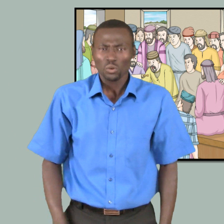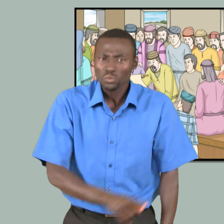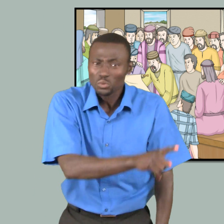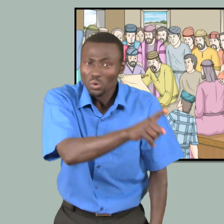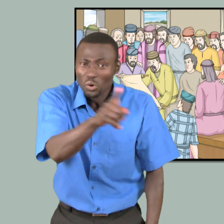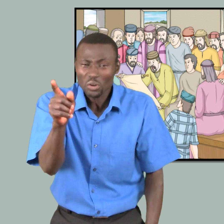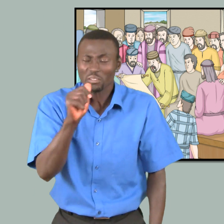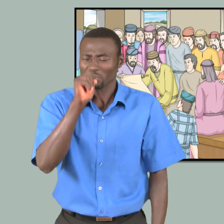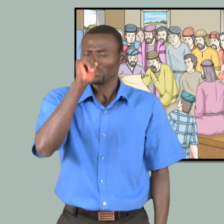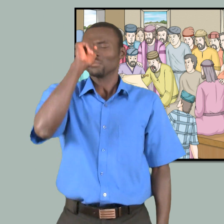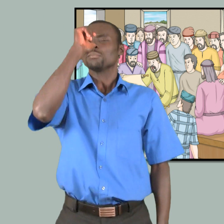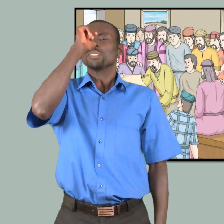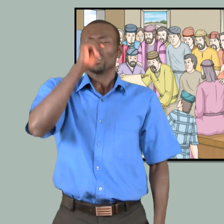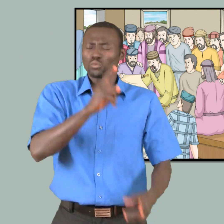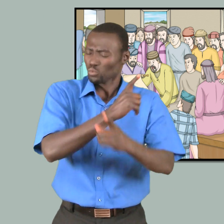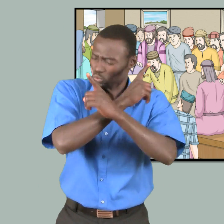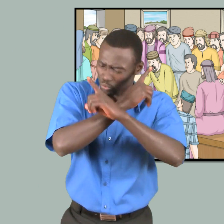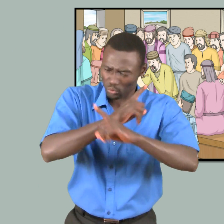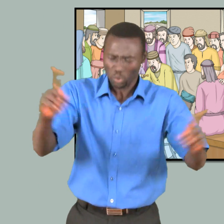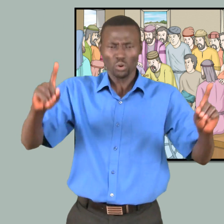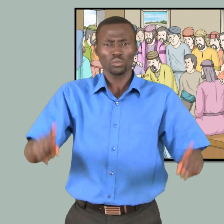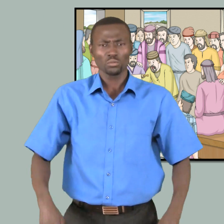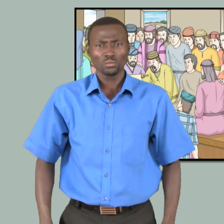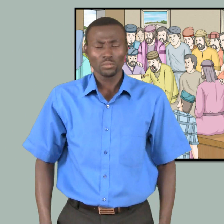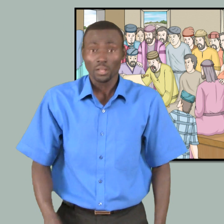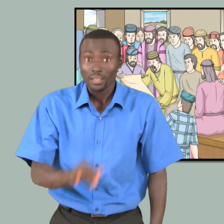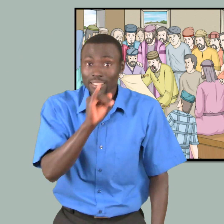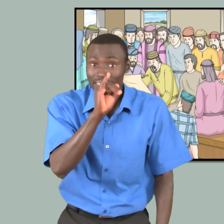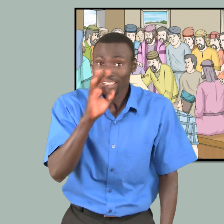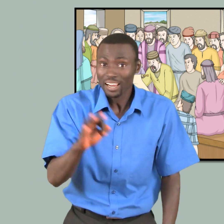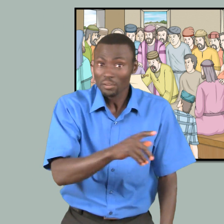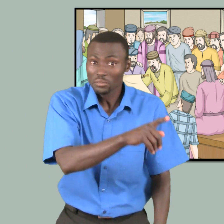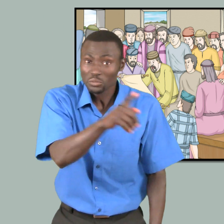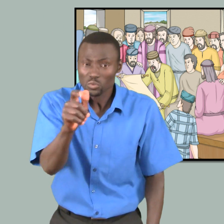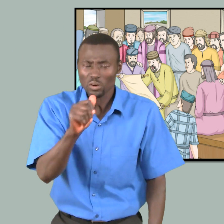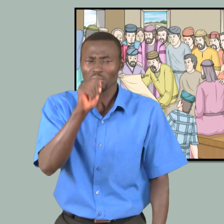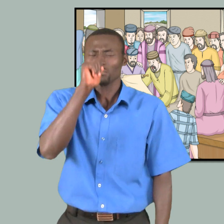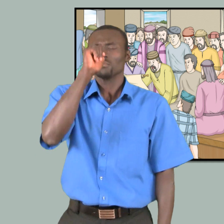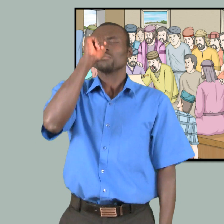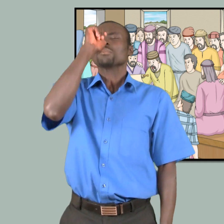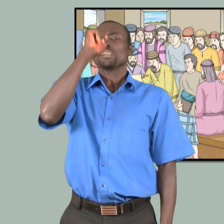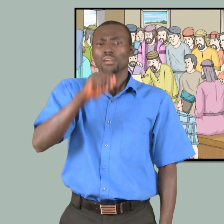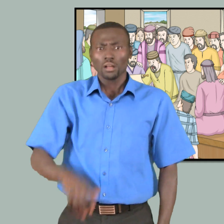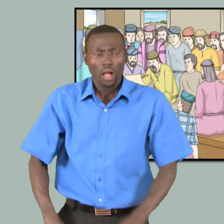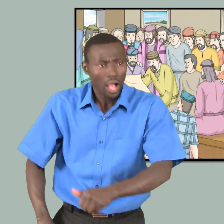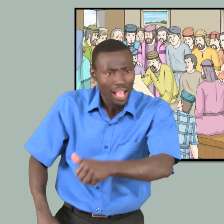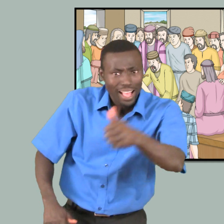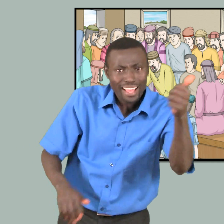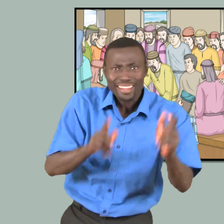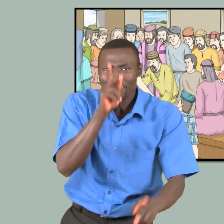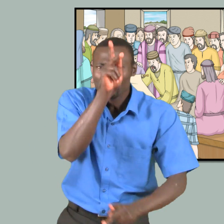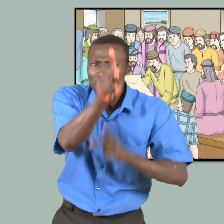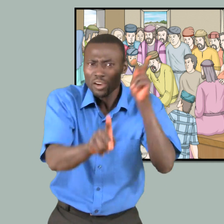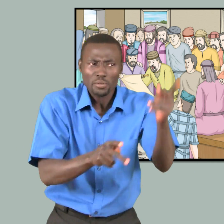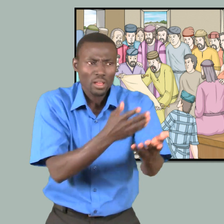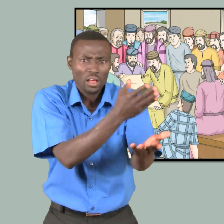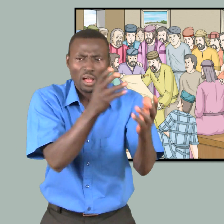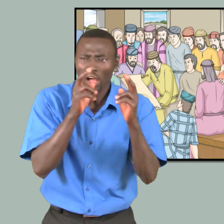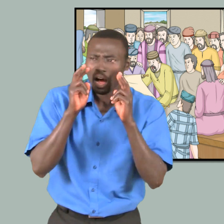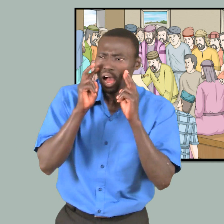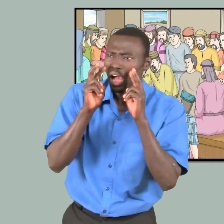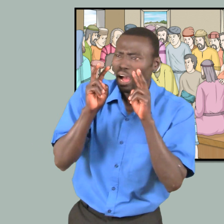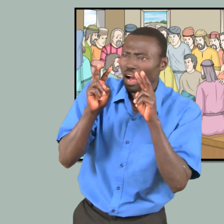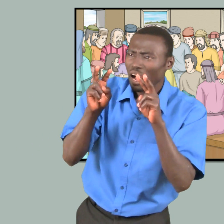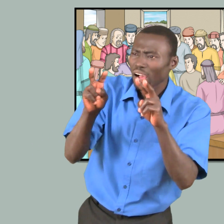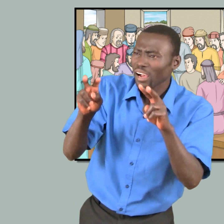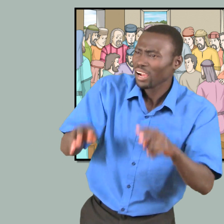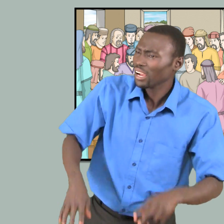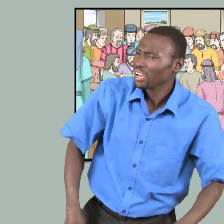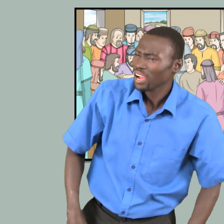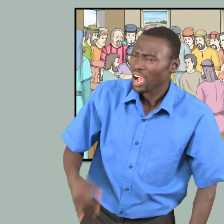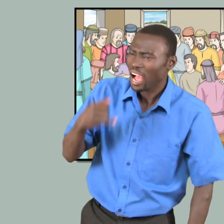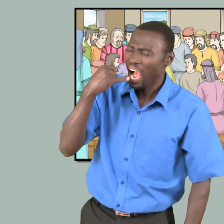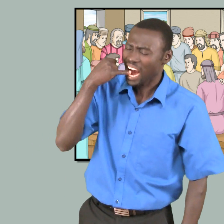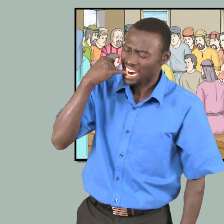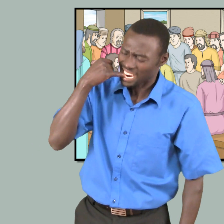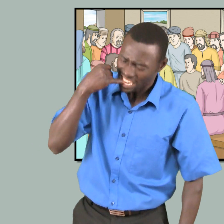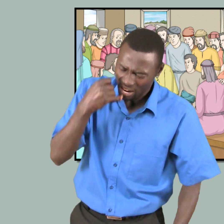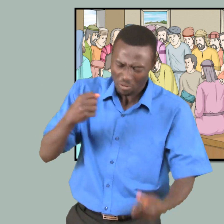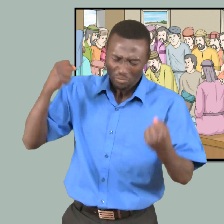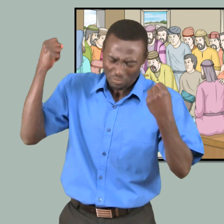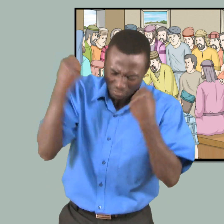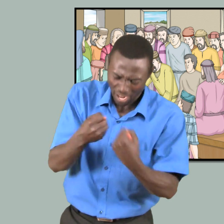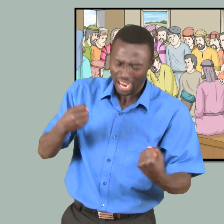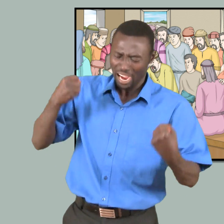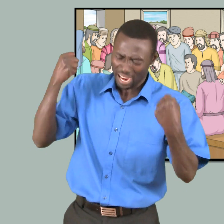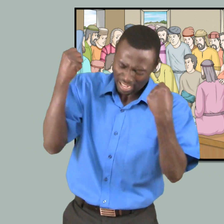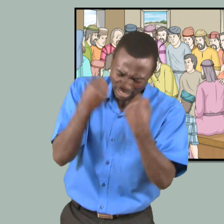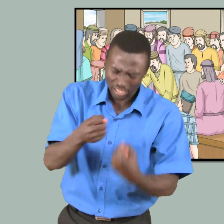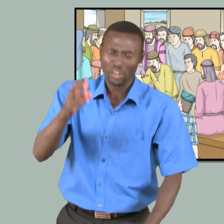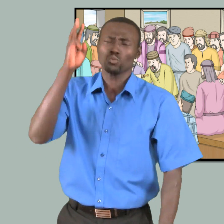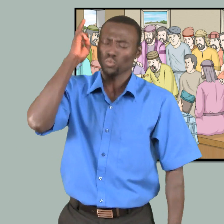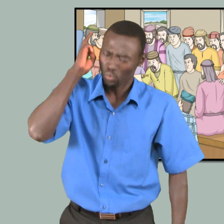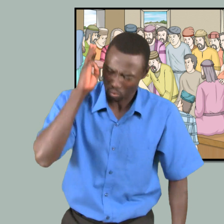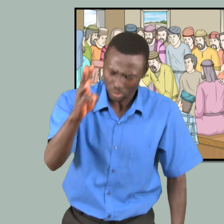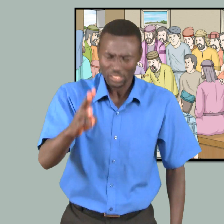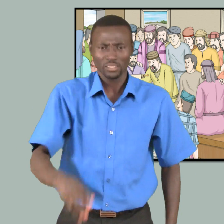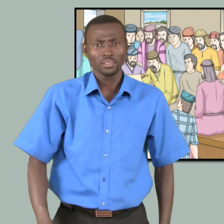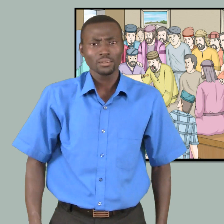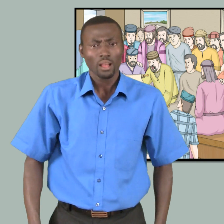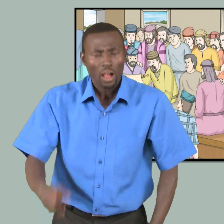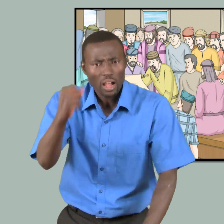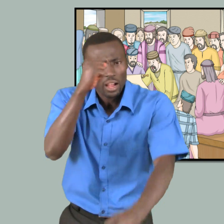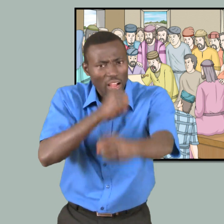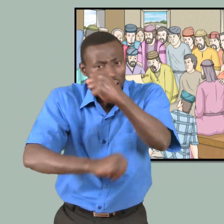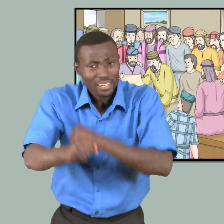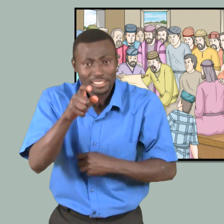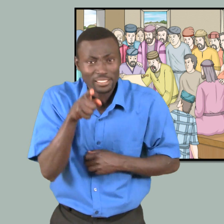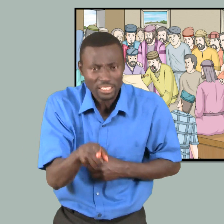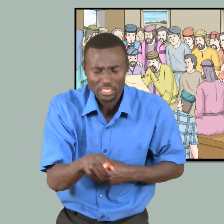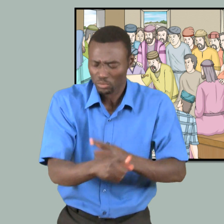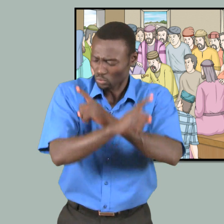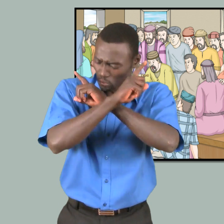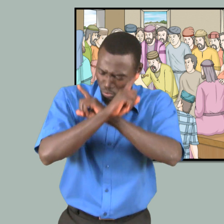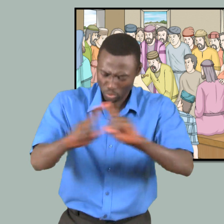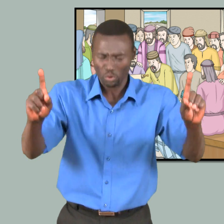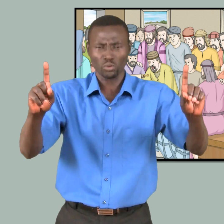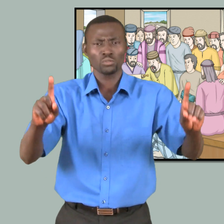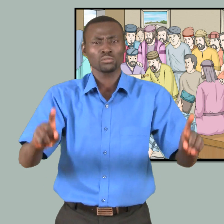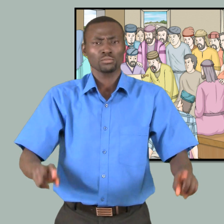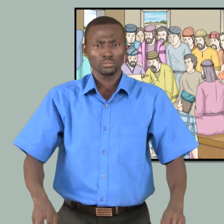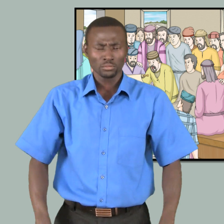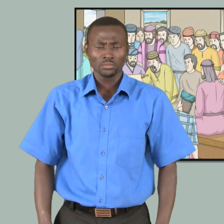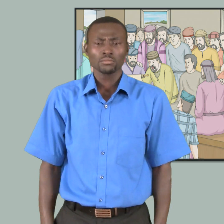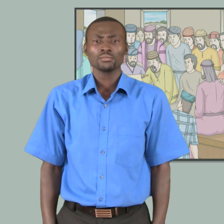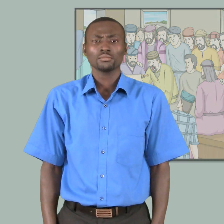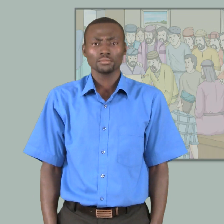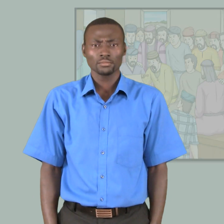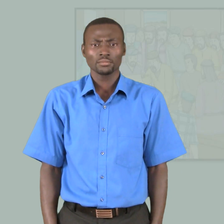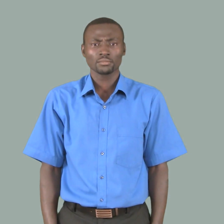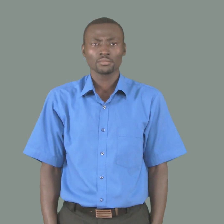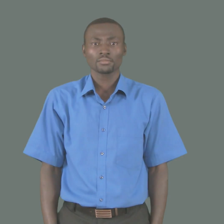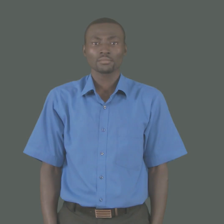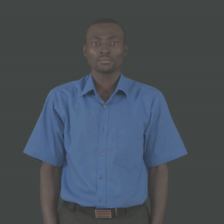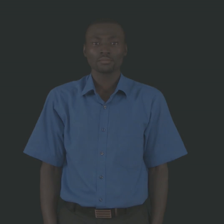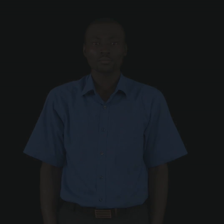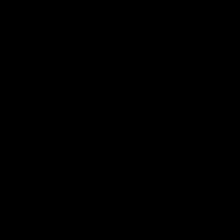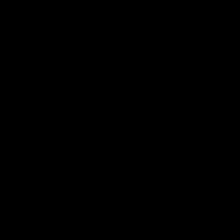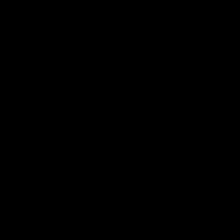Let us not become conceited, provoking and envying one another.